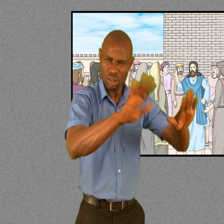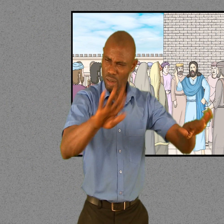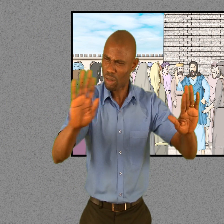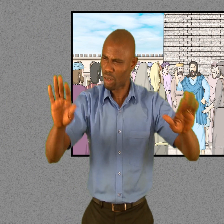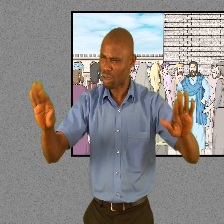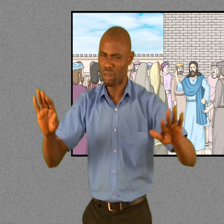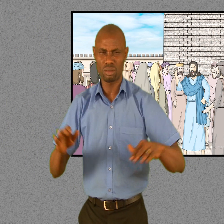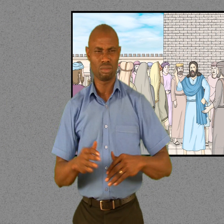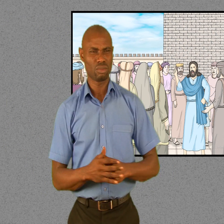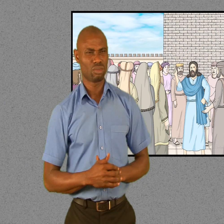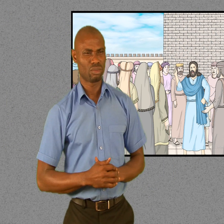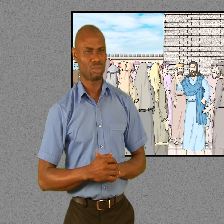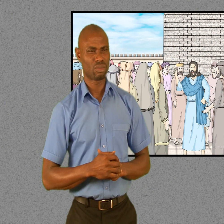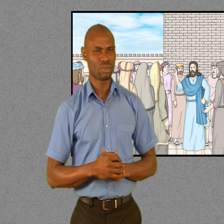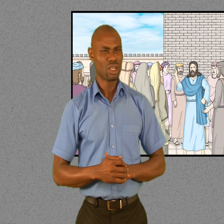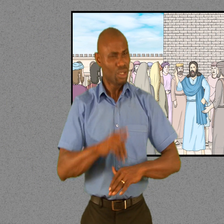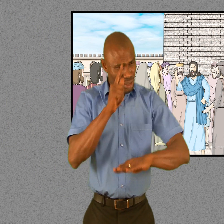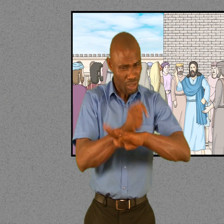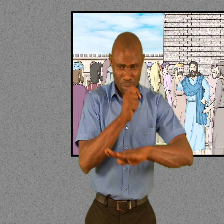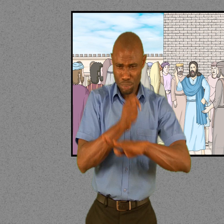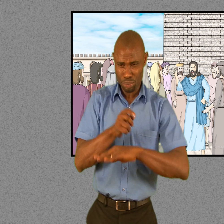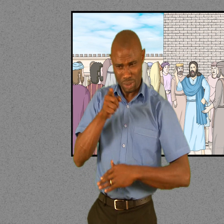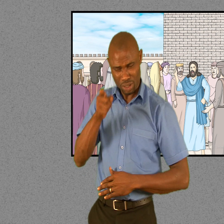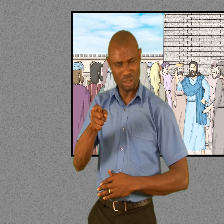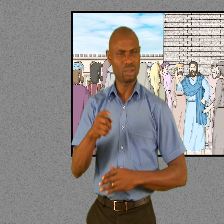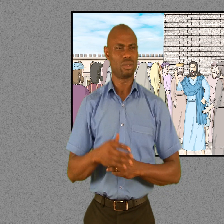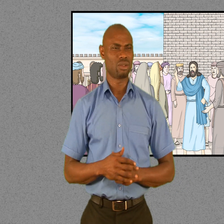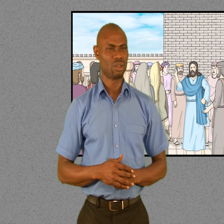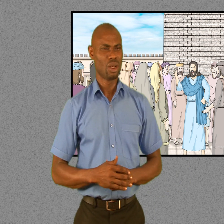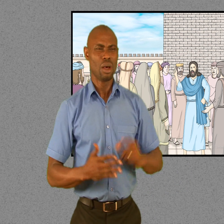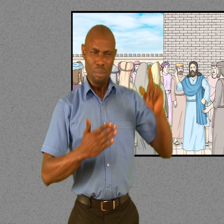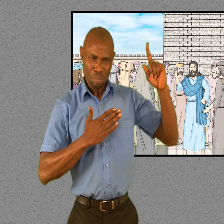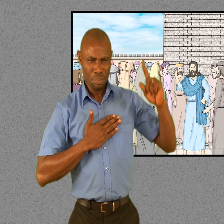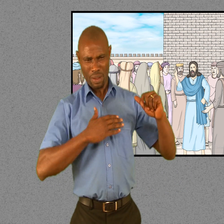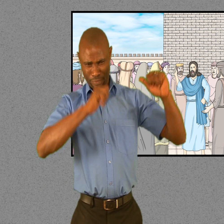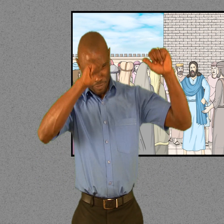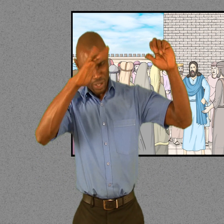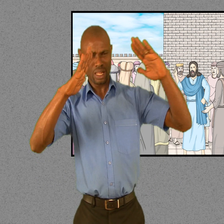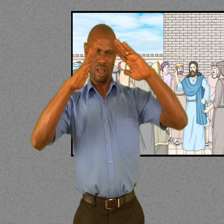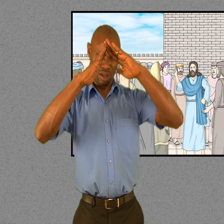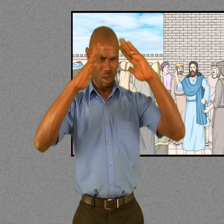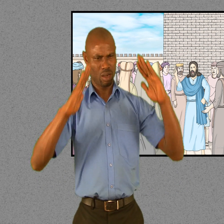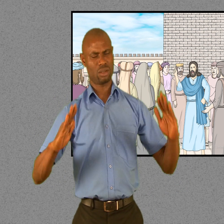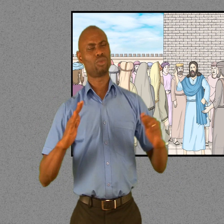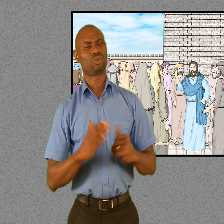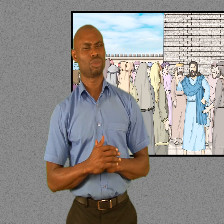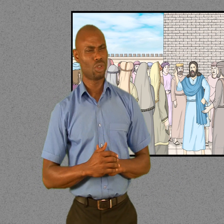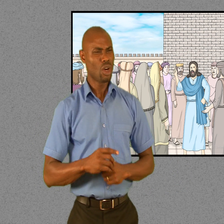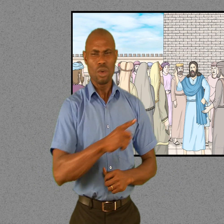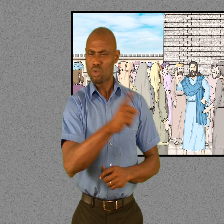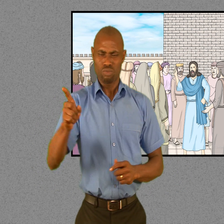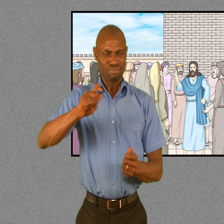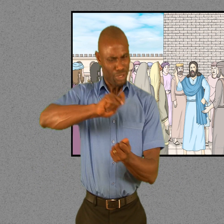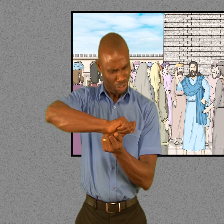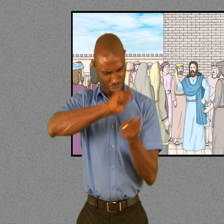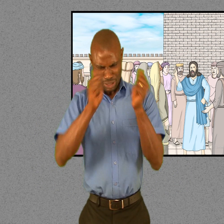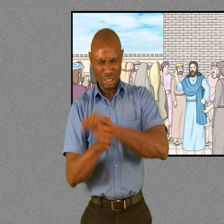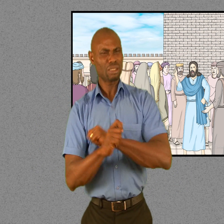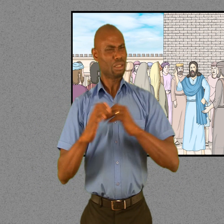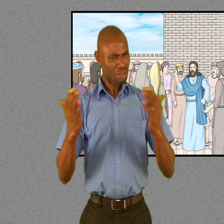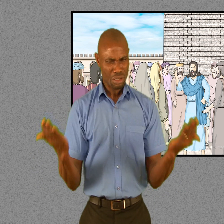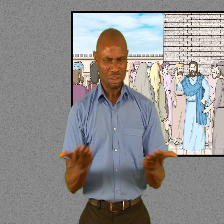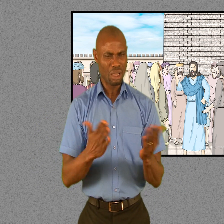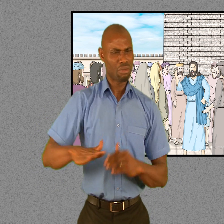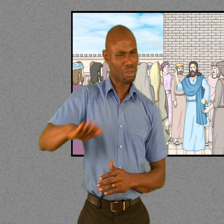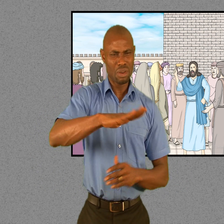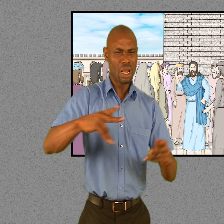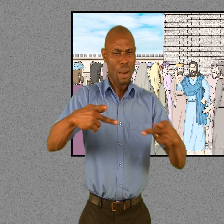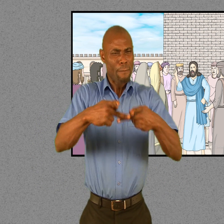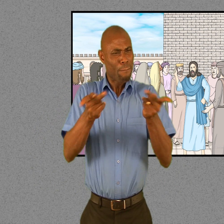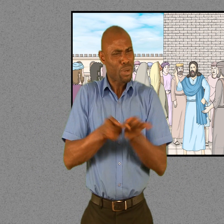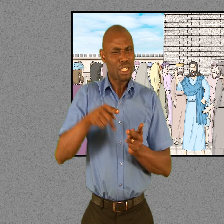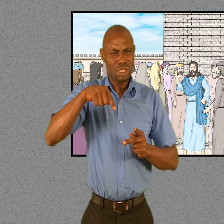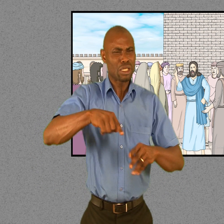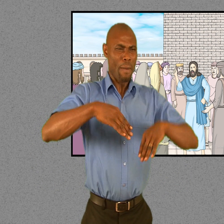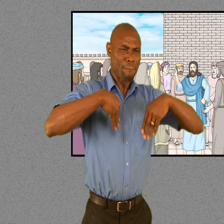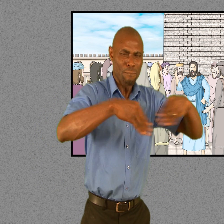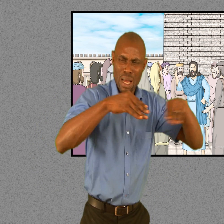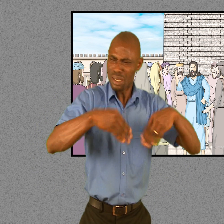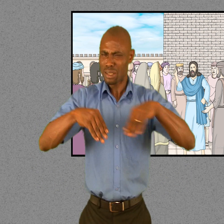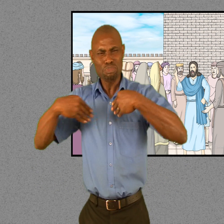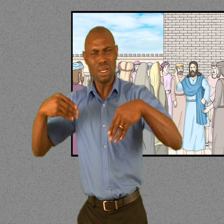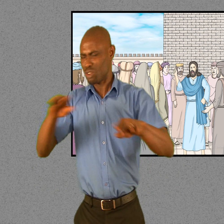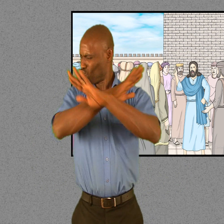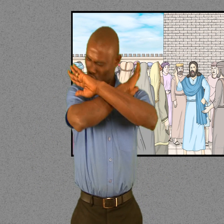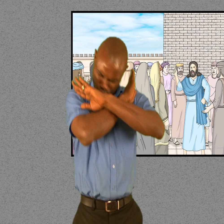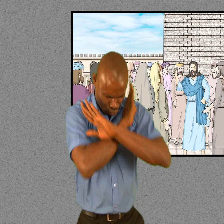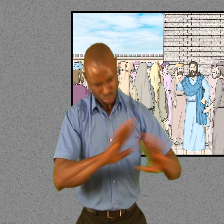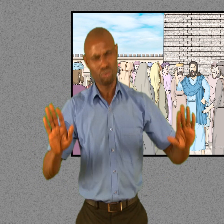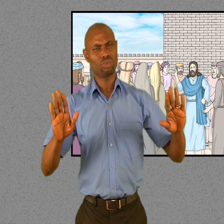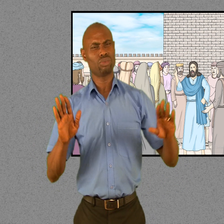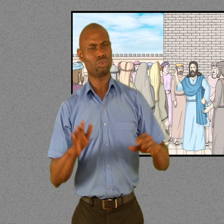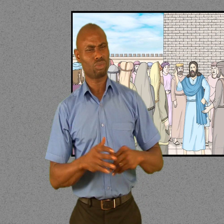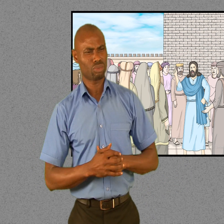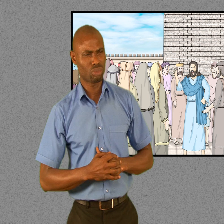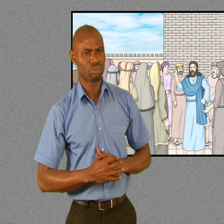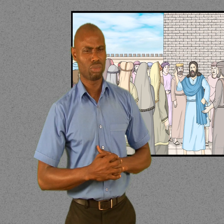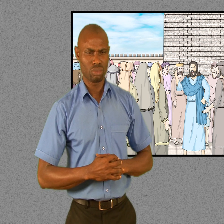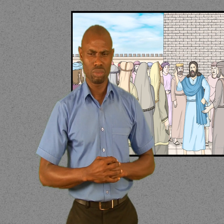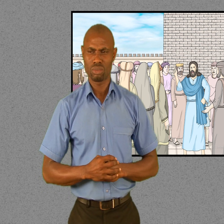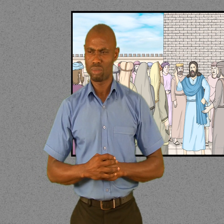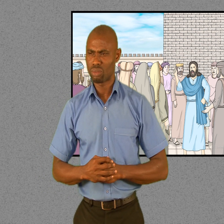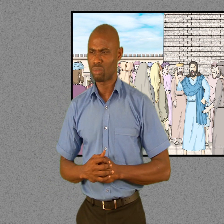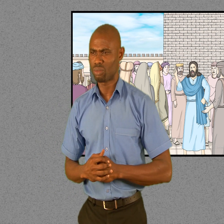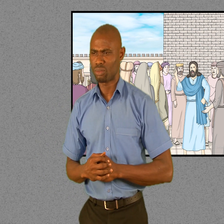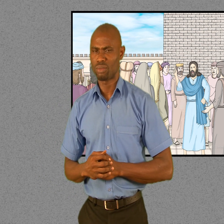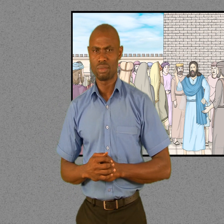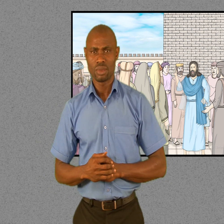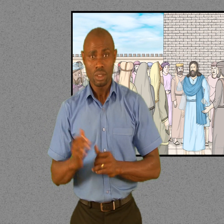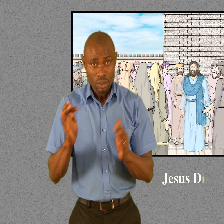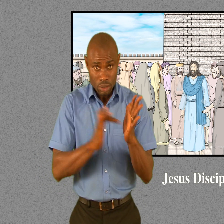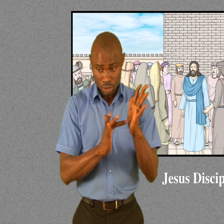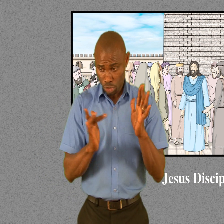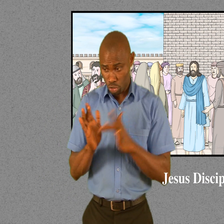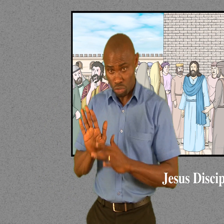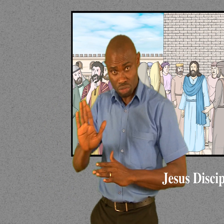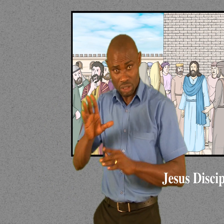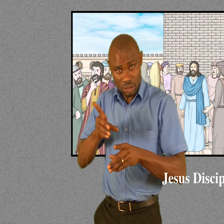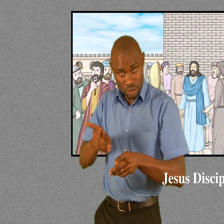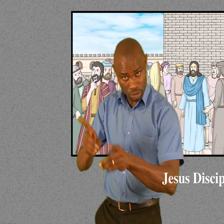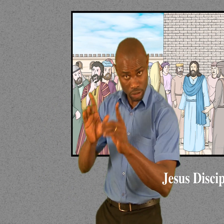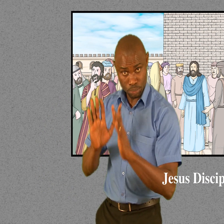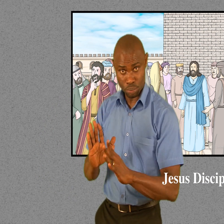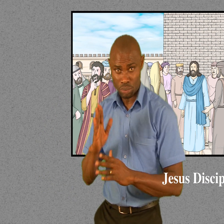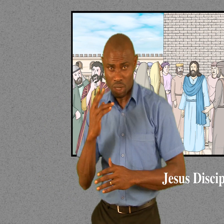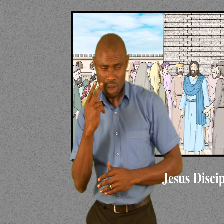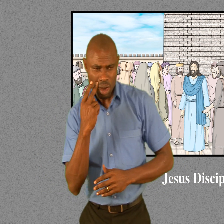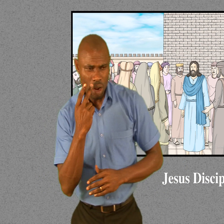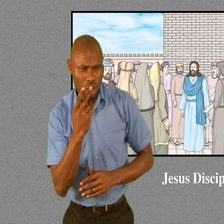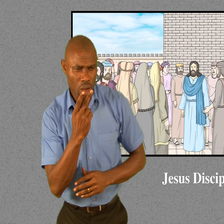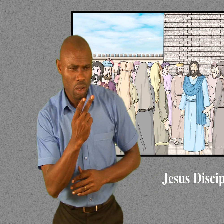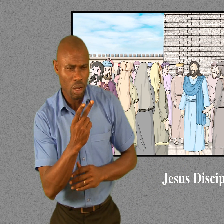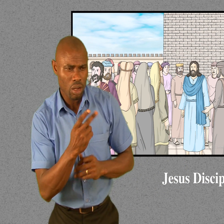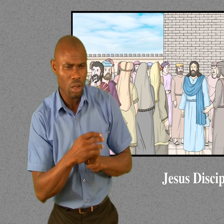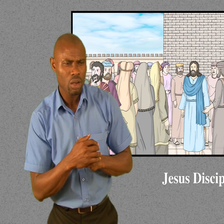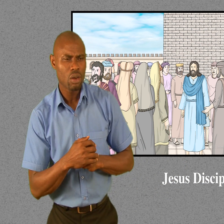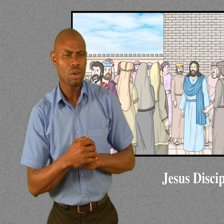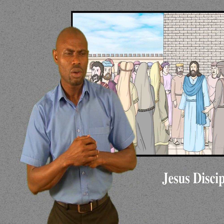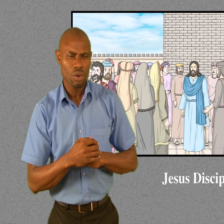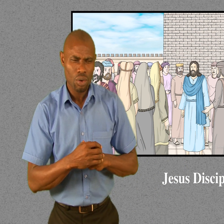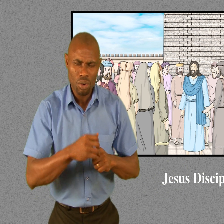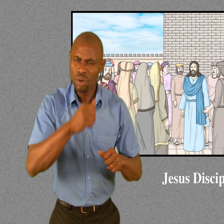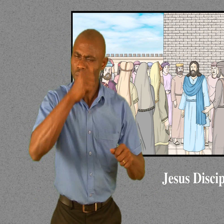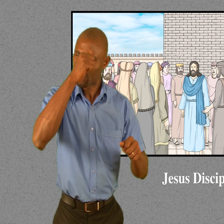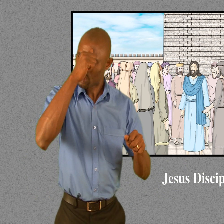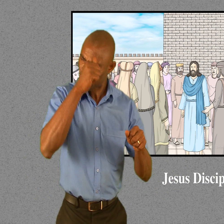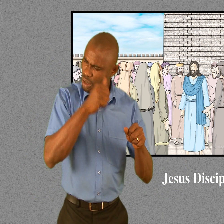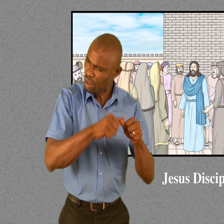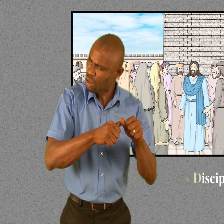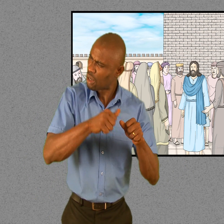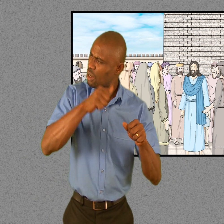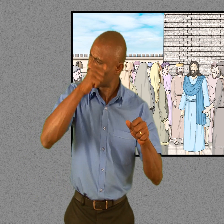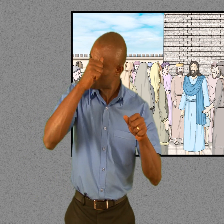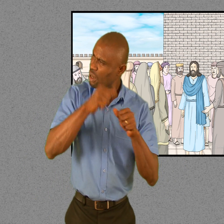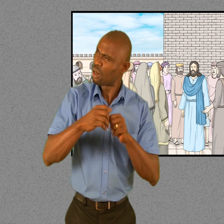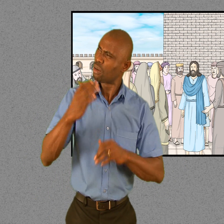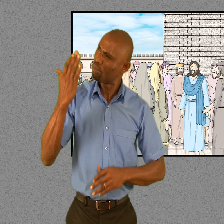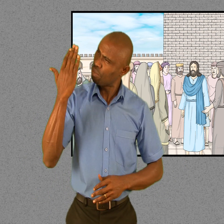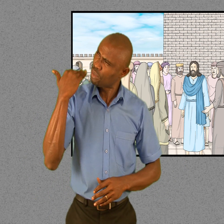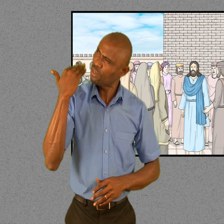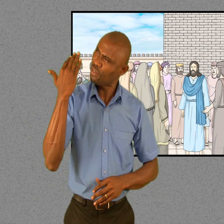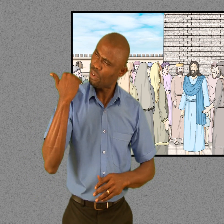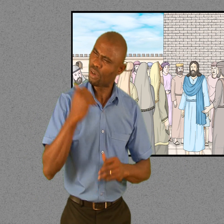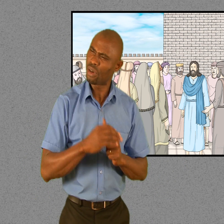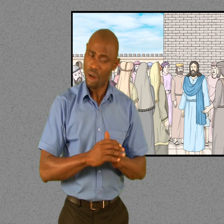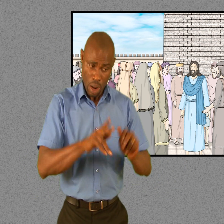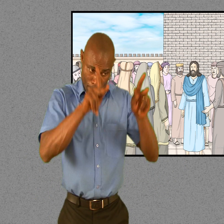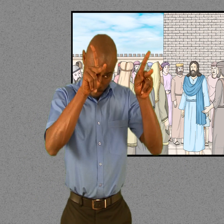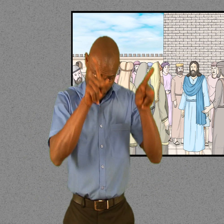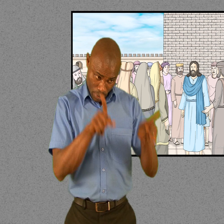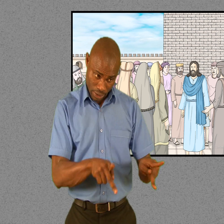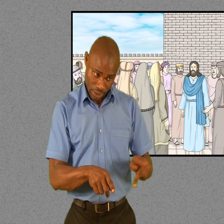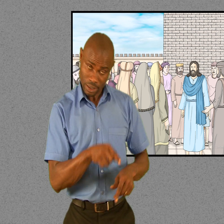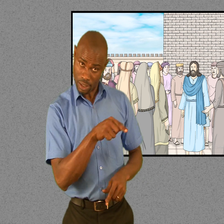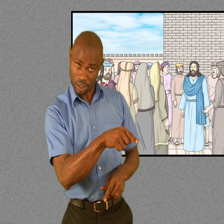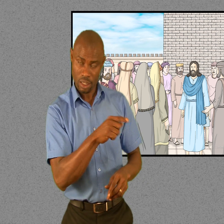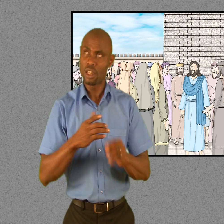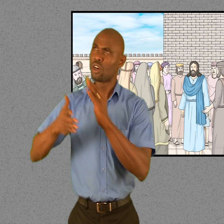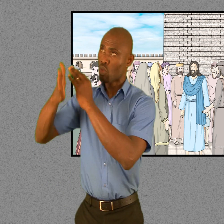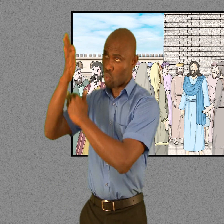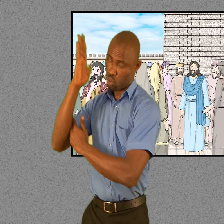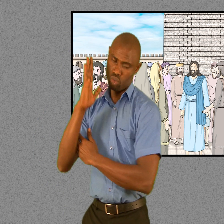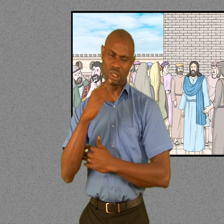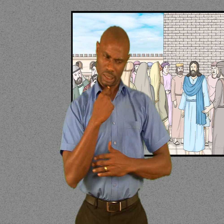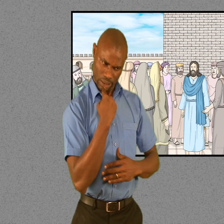How dare you turn My Father’s house into a marketplace!”